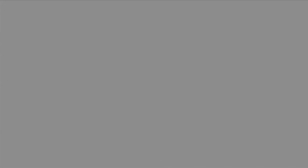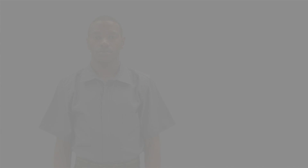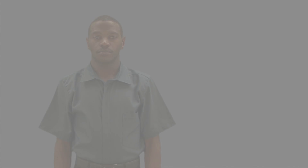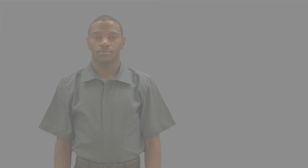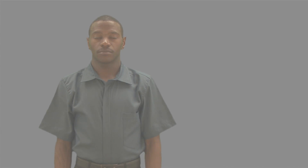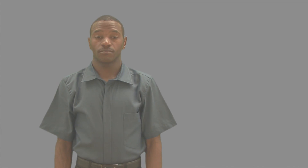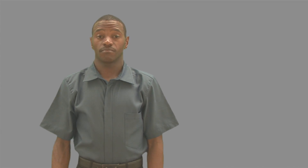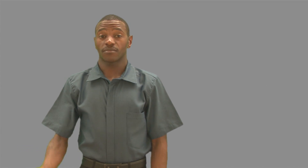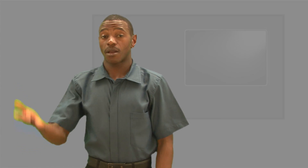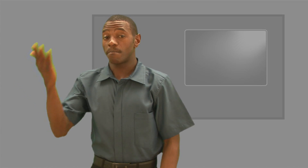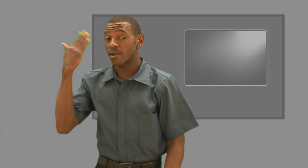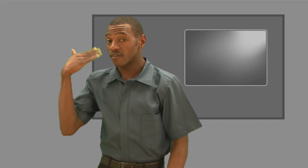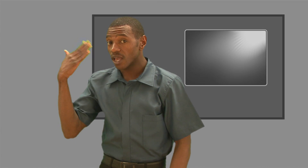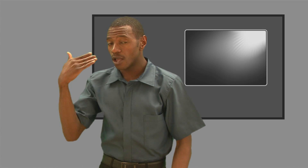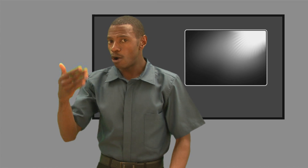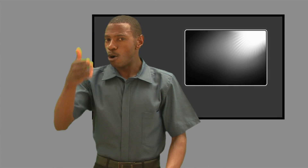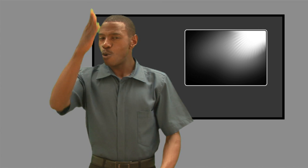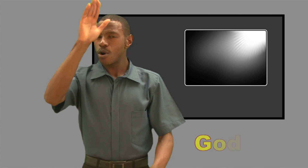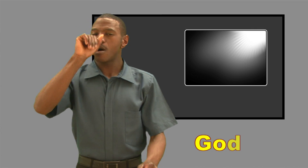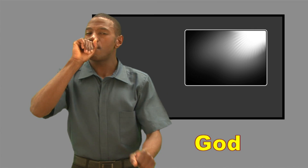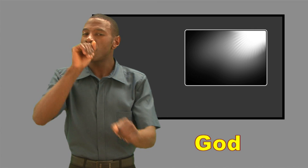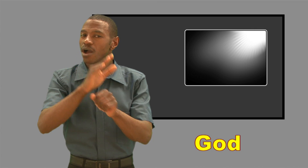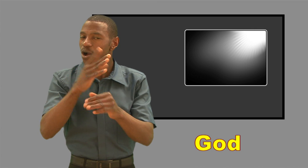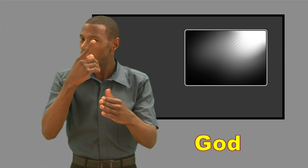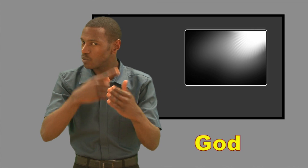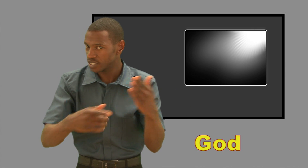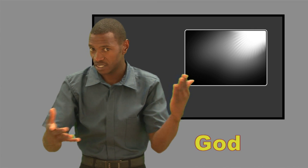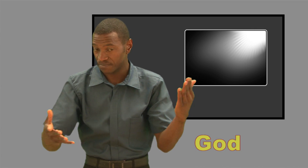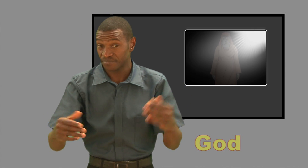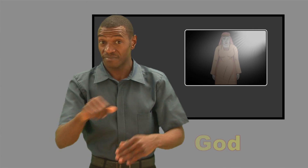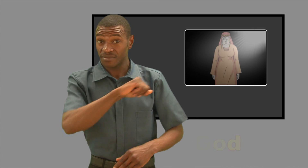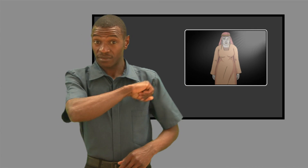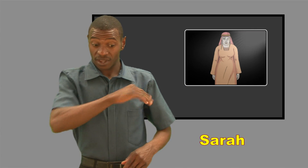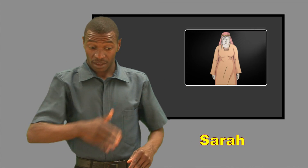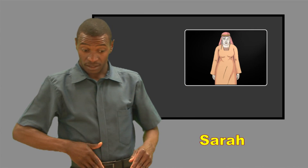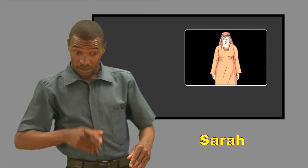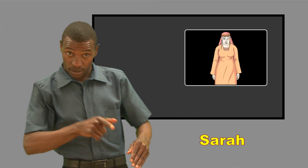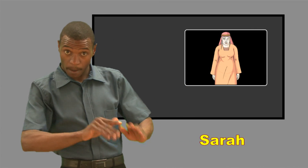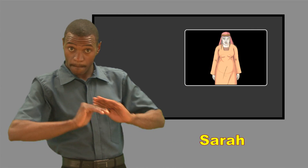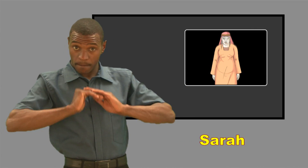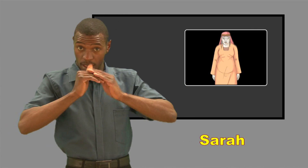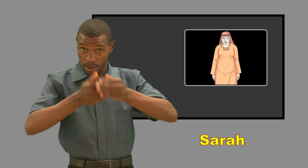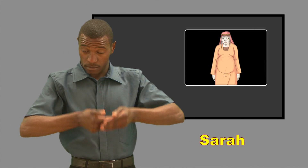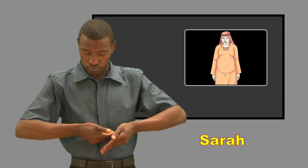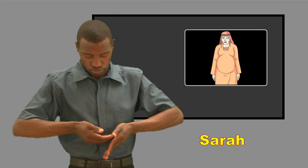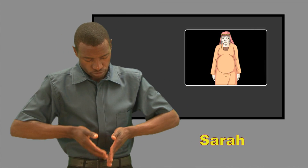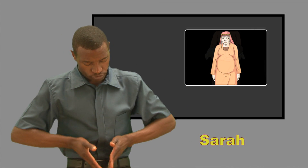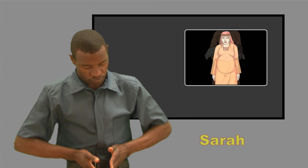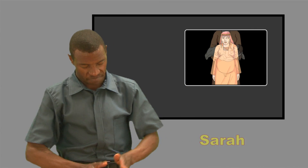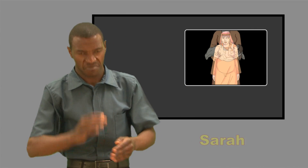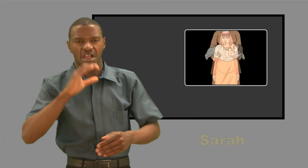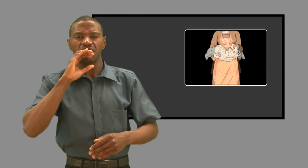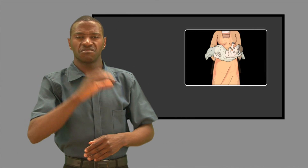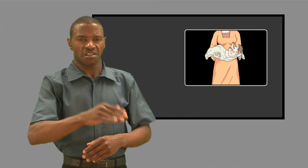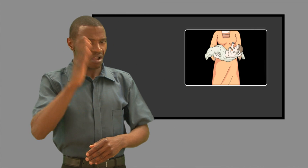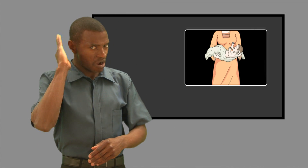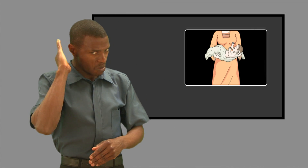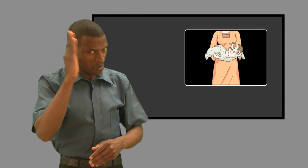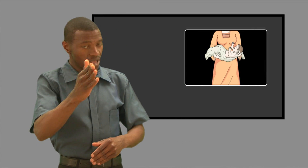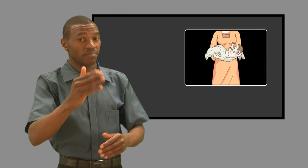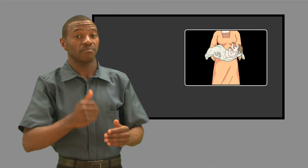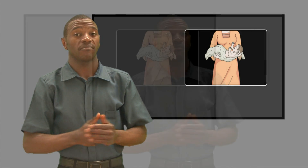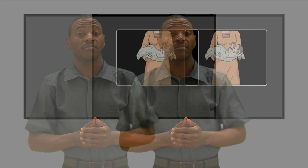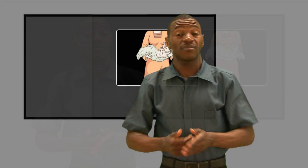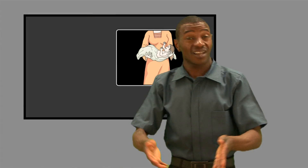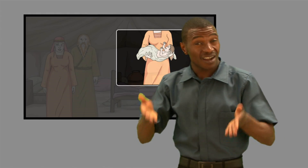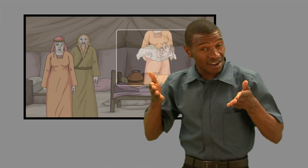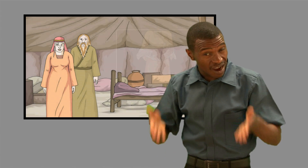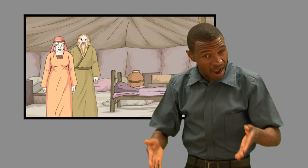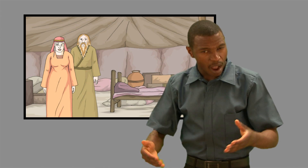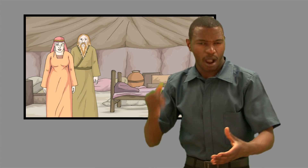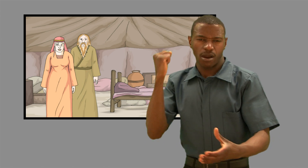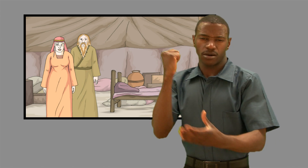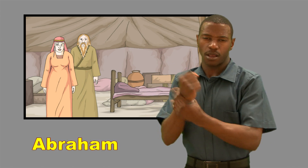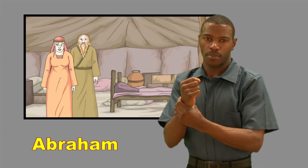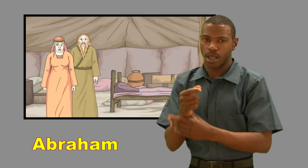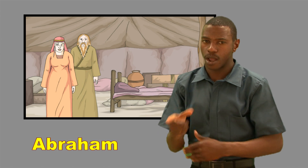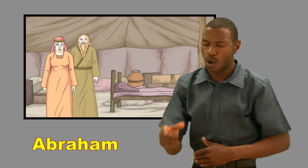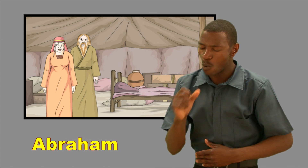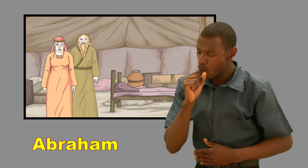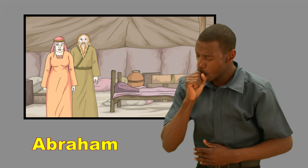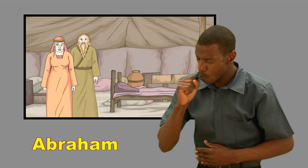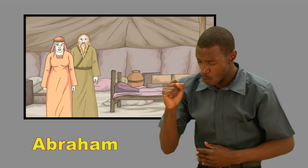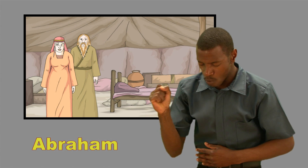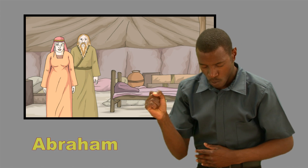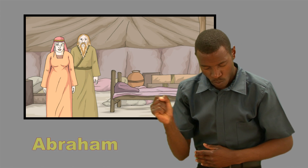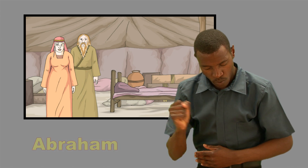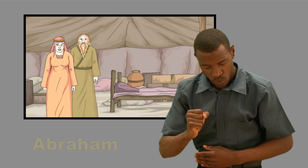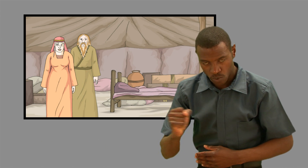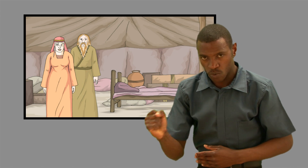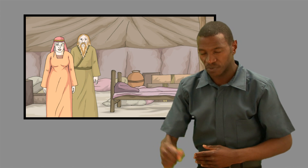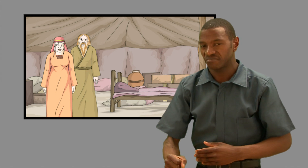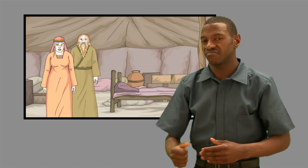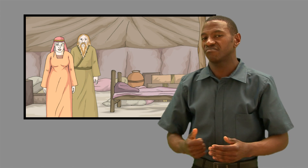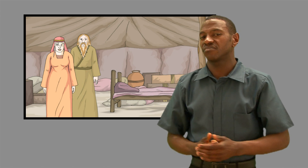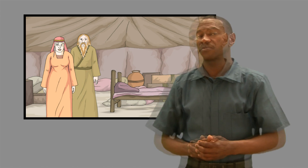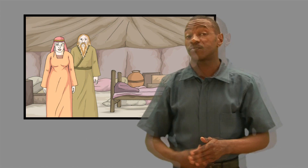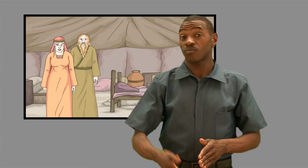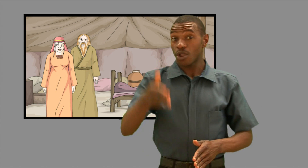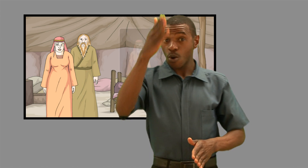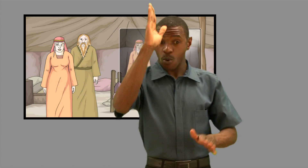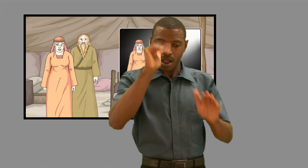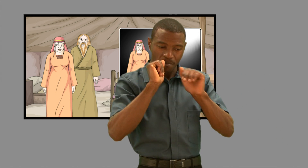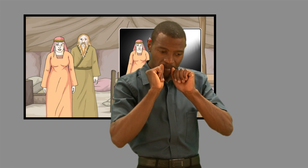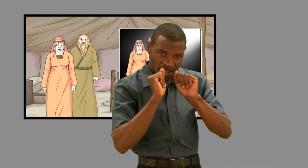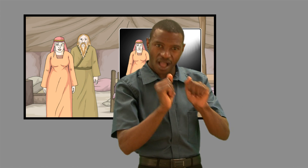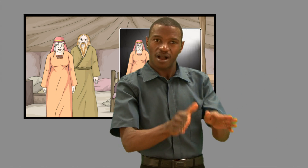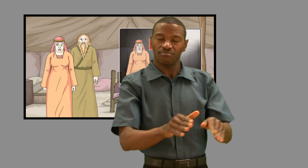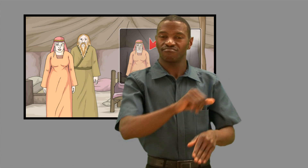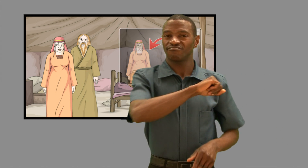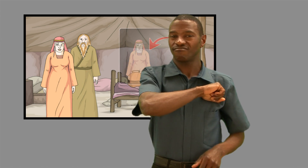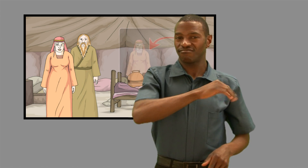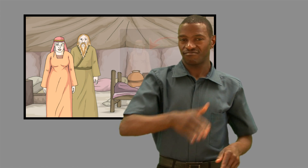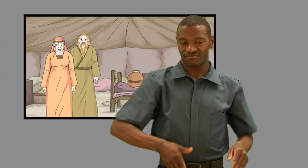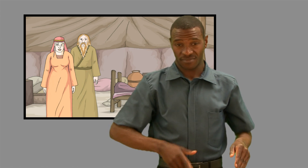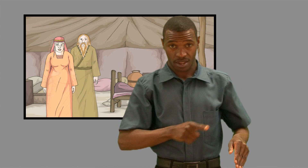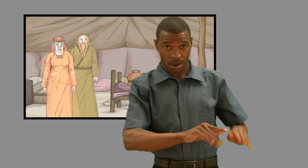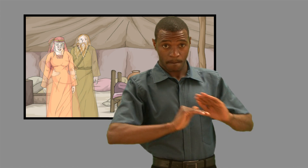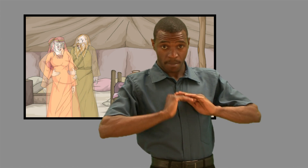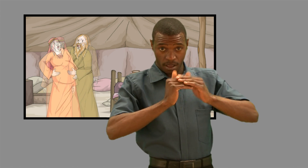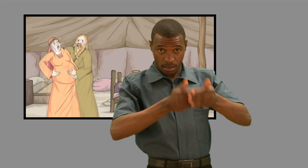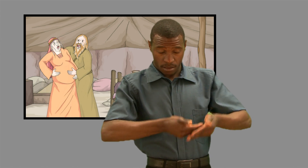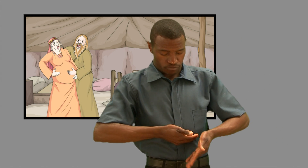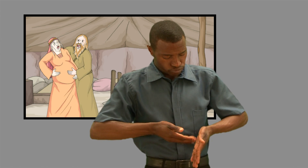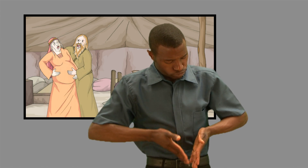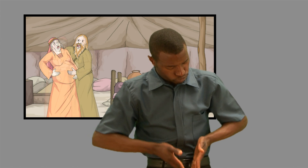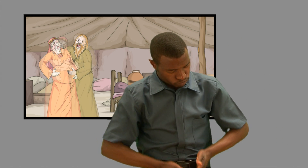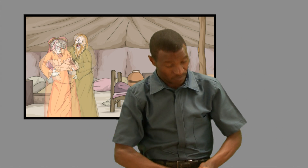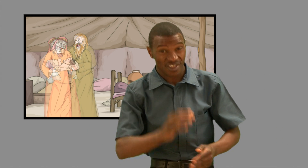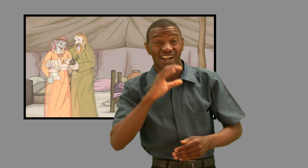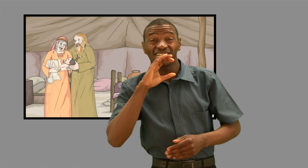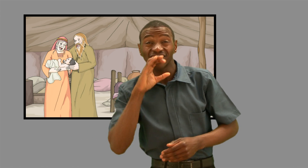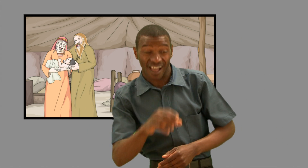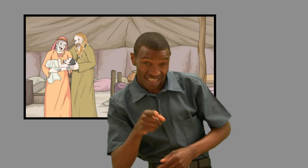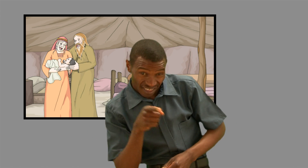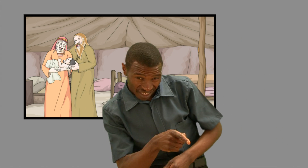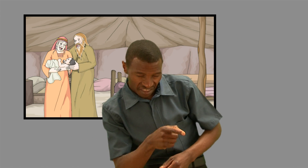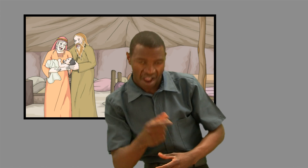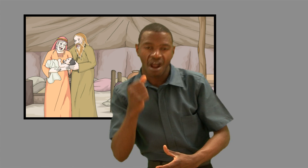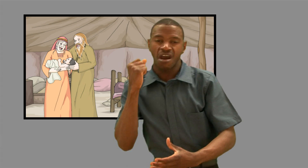Now the LORD attended to Sarah as He had said, and the LORD did for Sarah what He had promised.